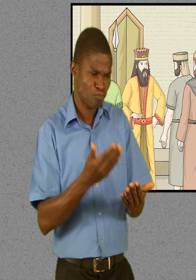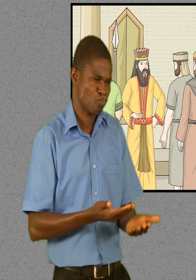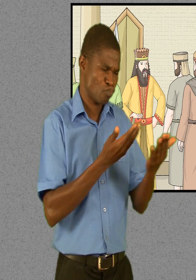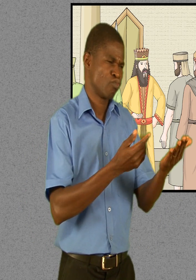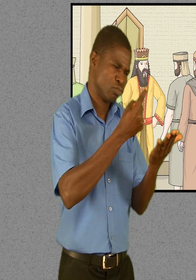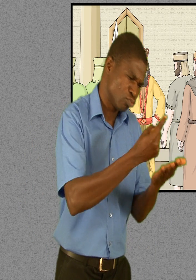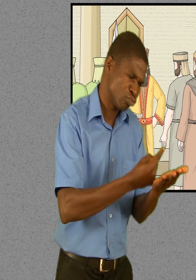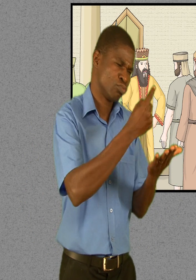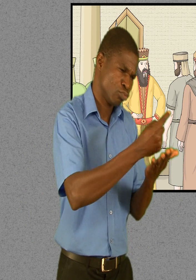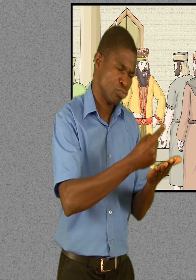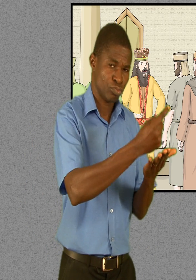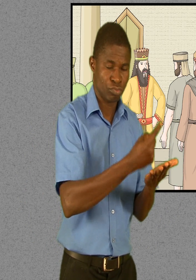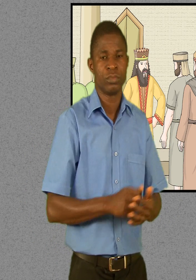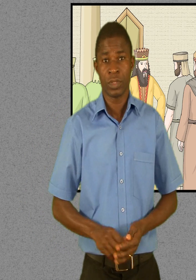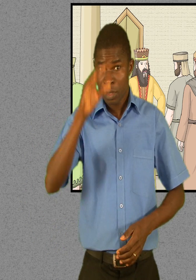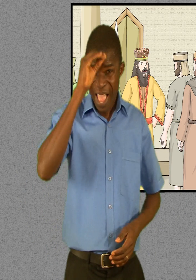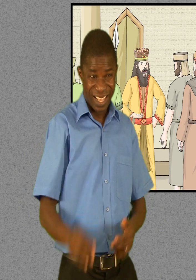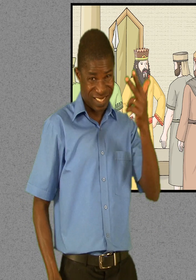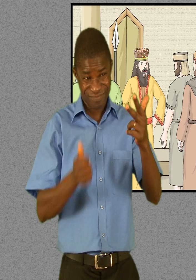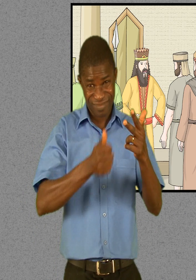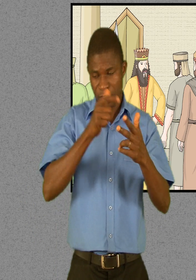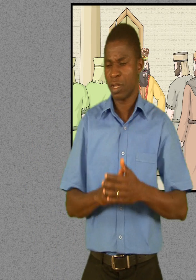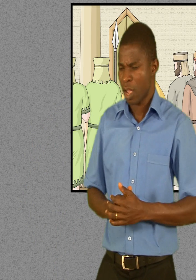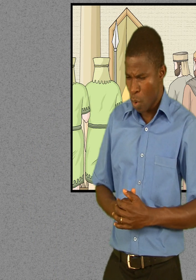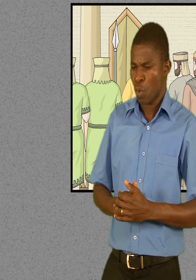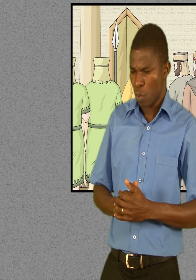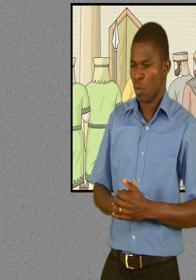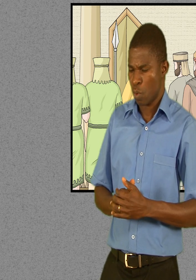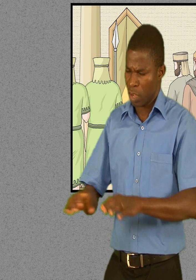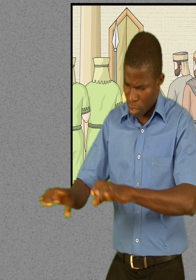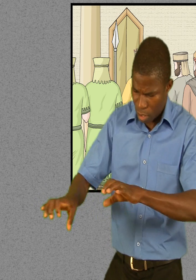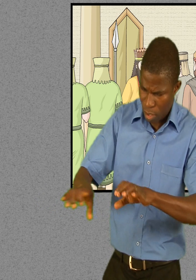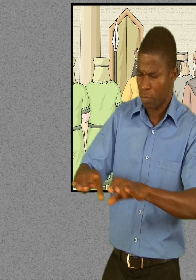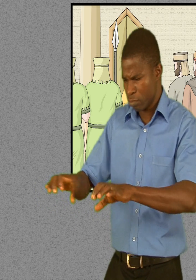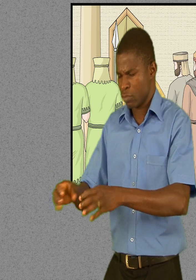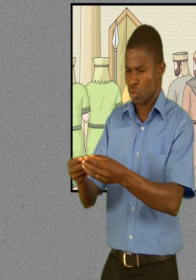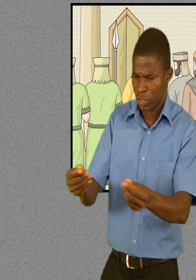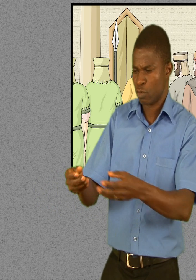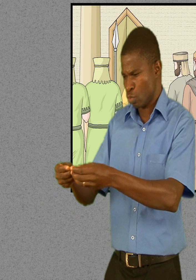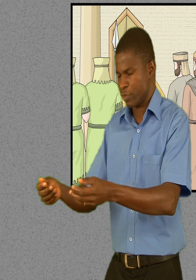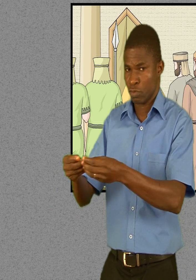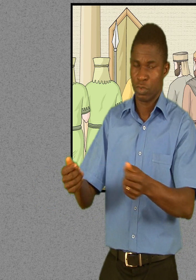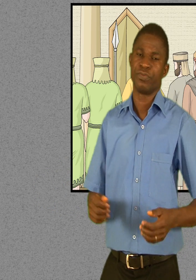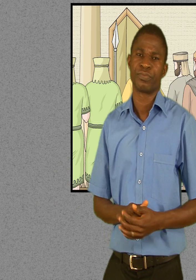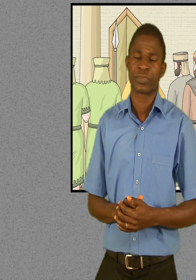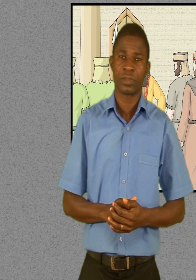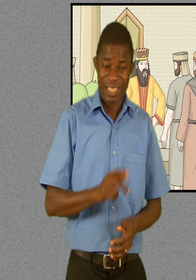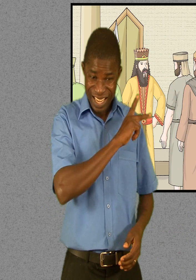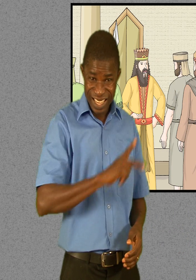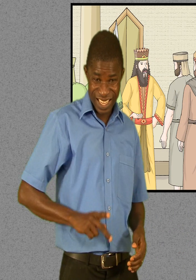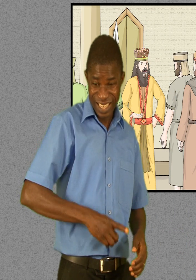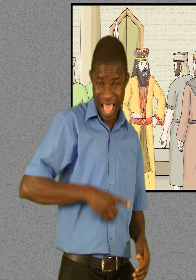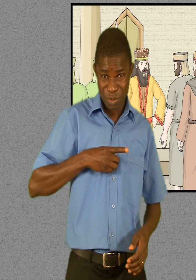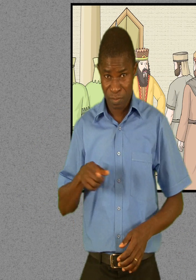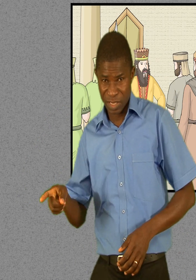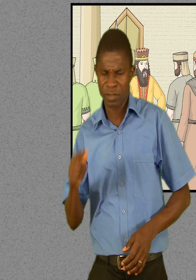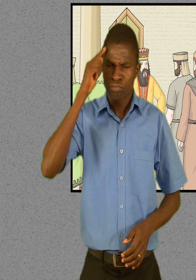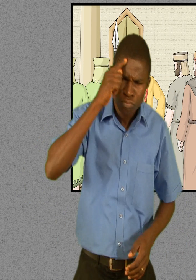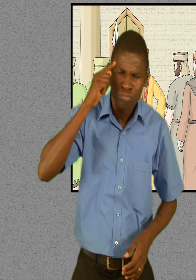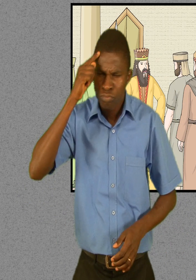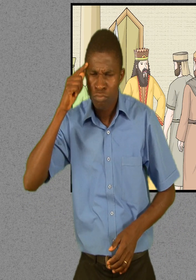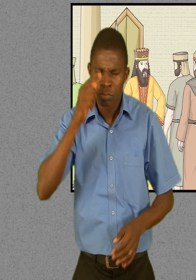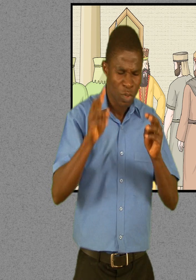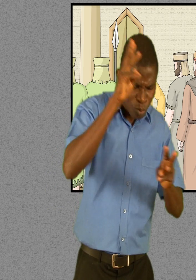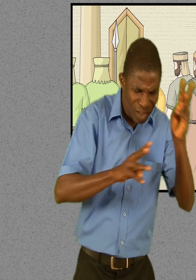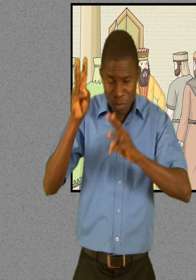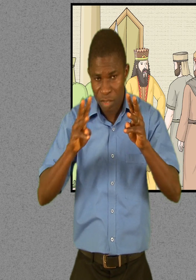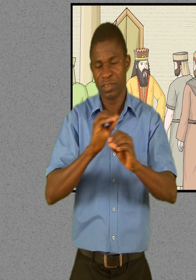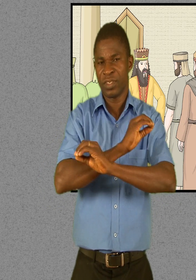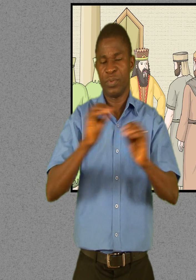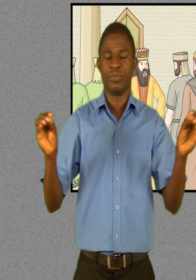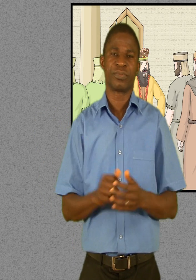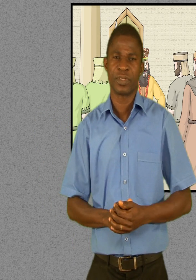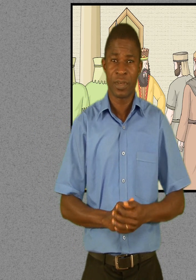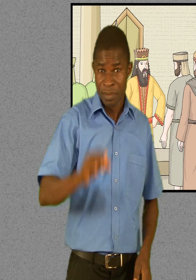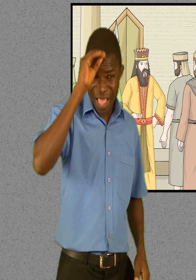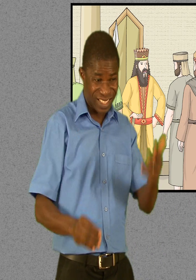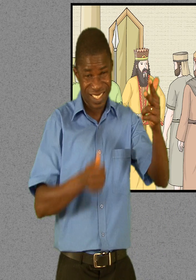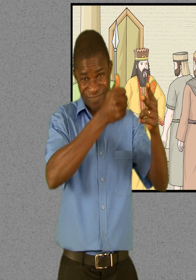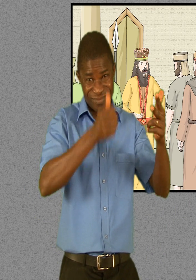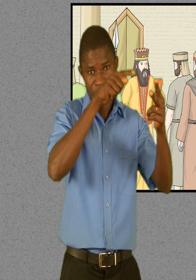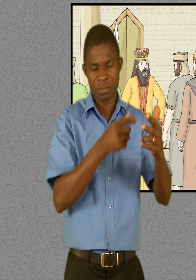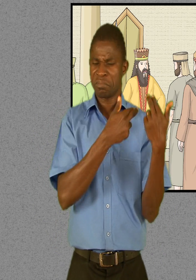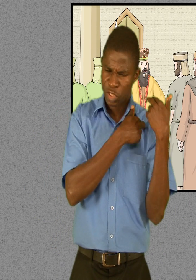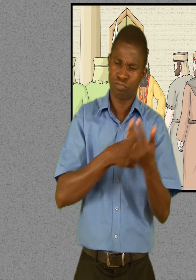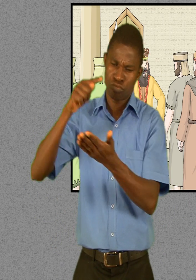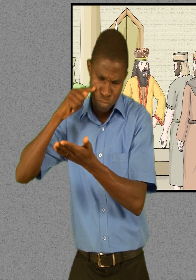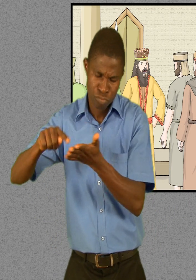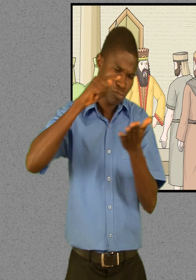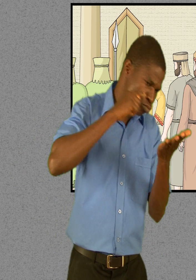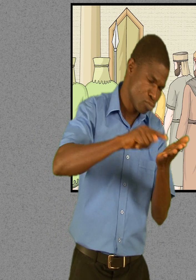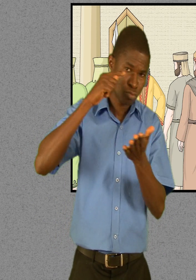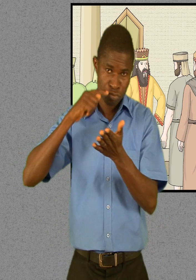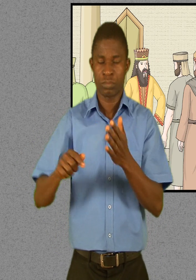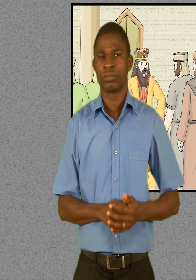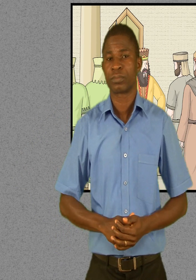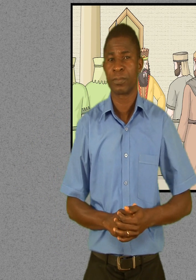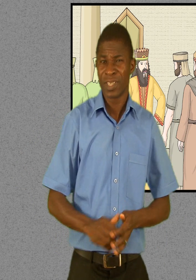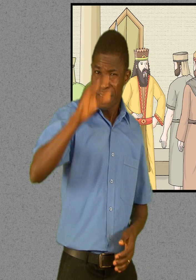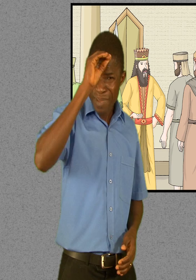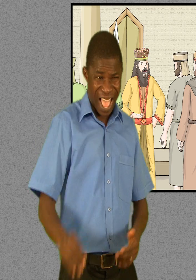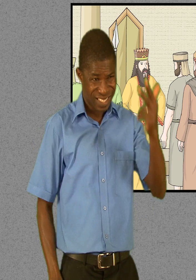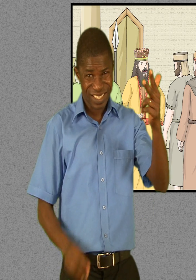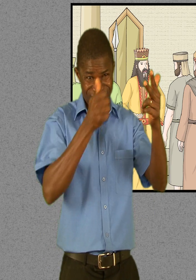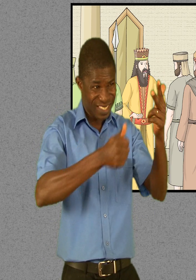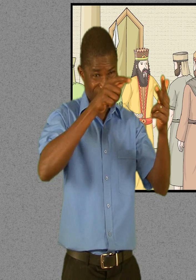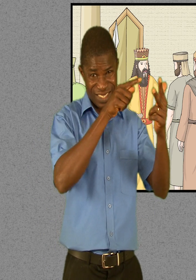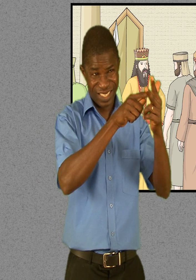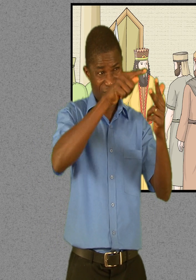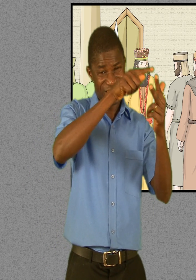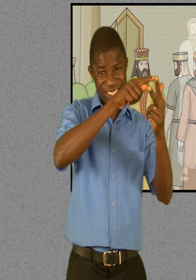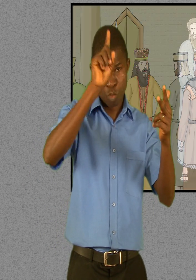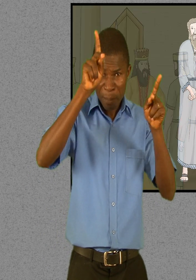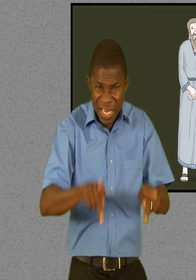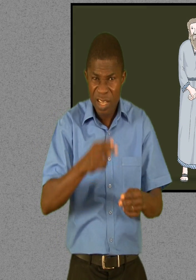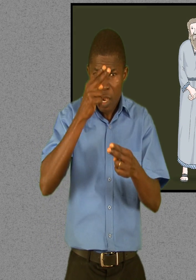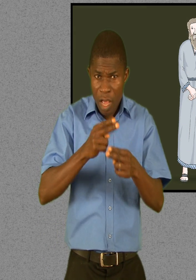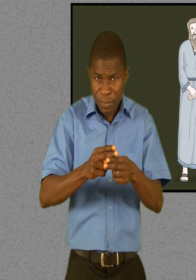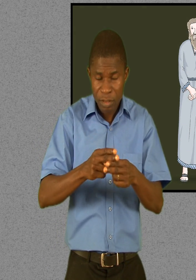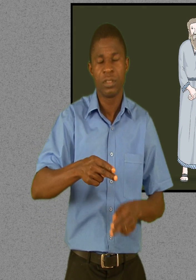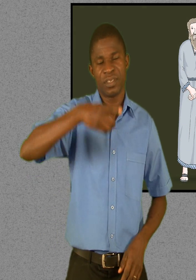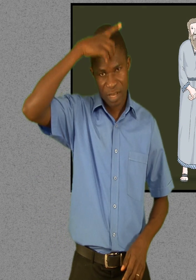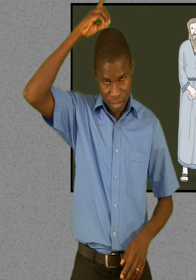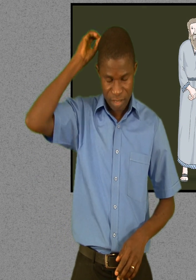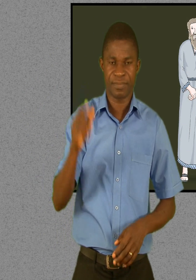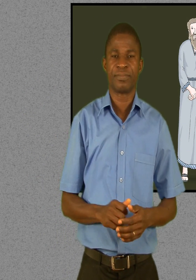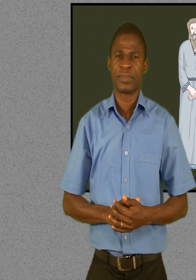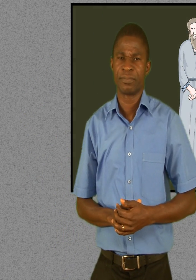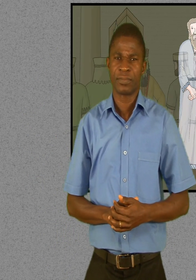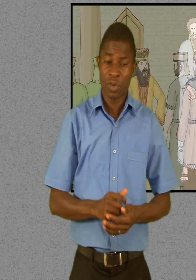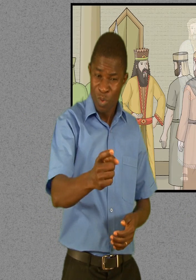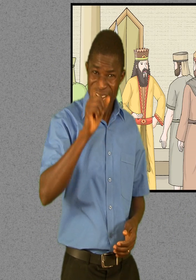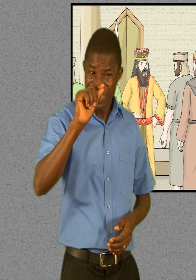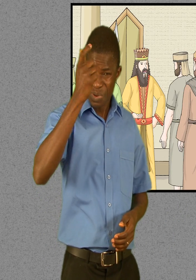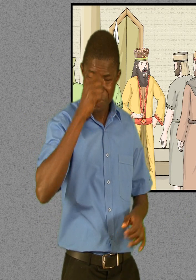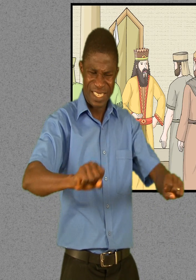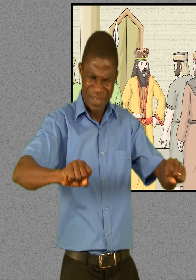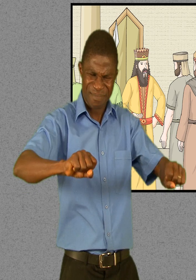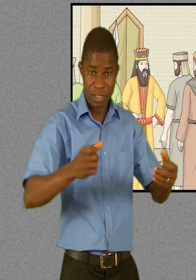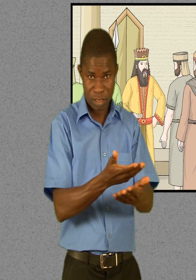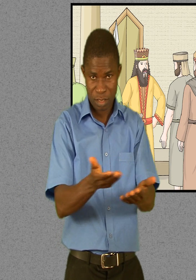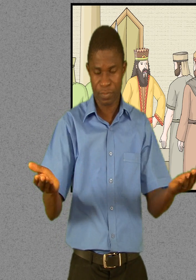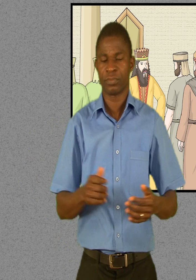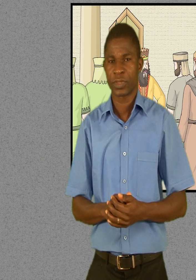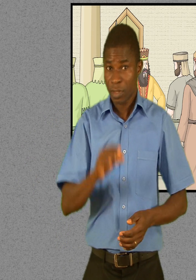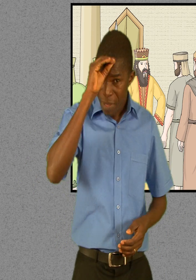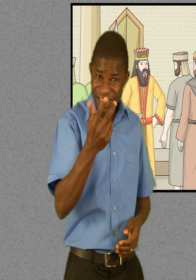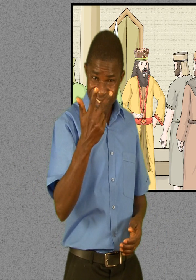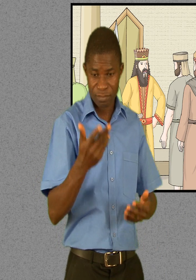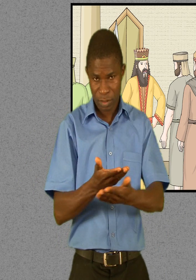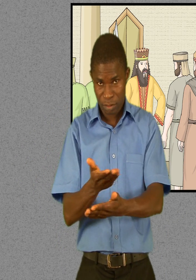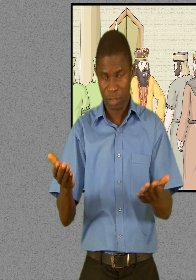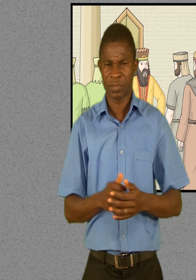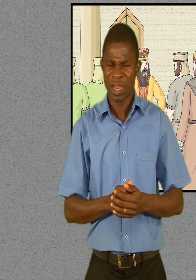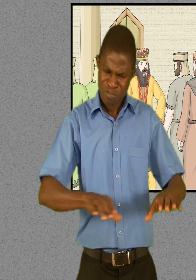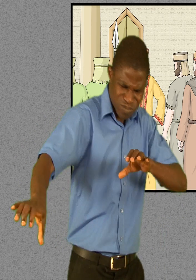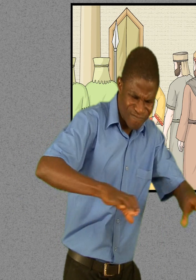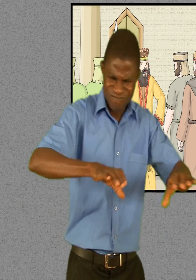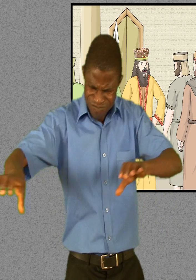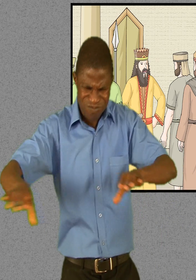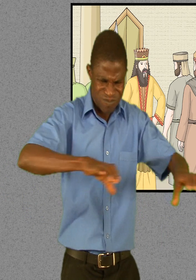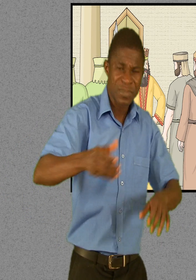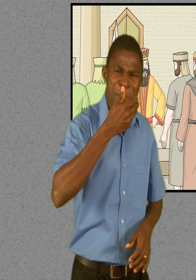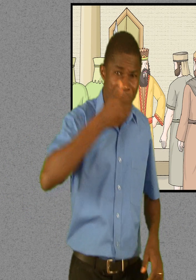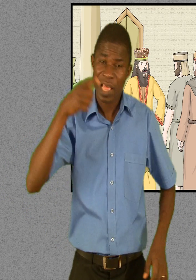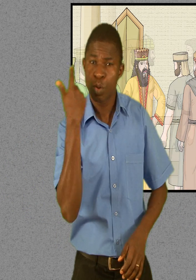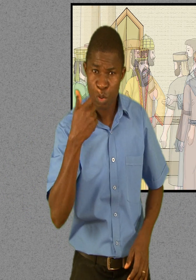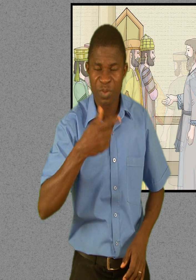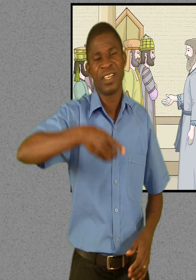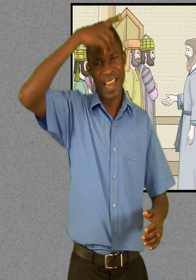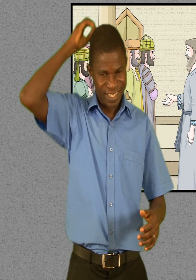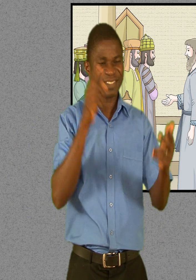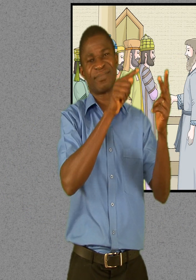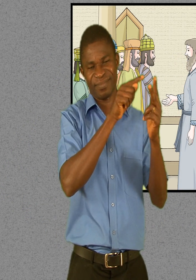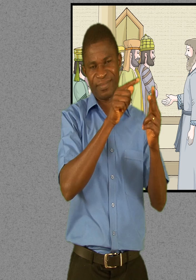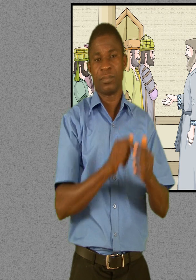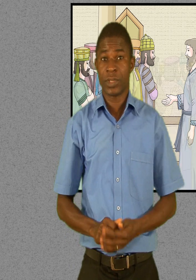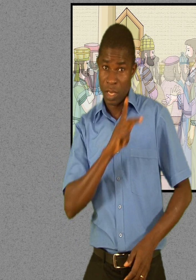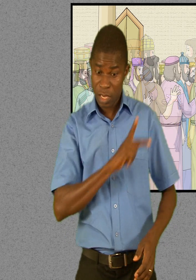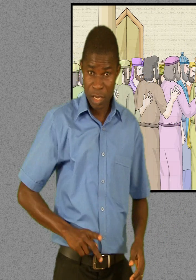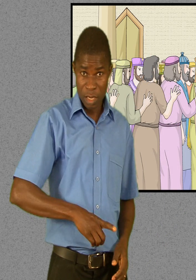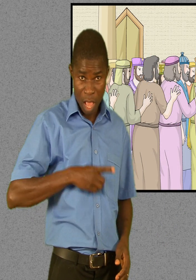Soon, by his extraordinary spirit, Daniel distinguished himself among the administrators and satraps.